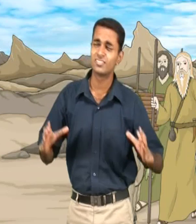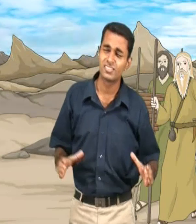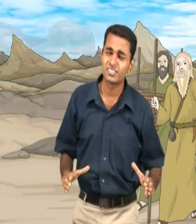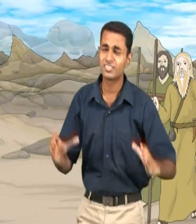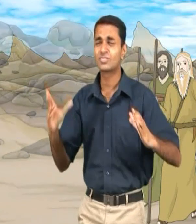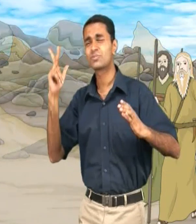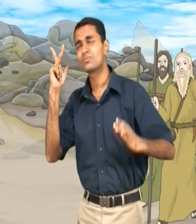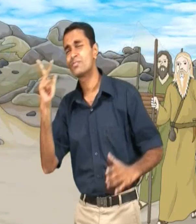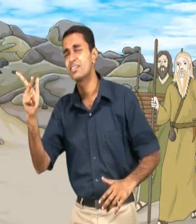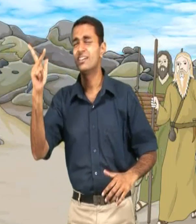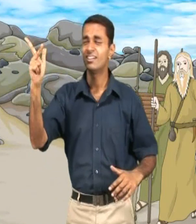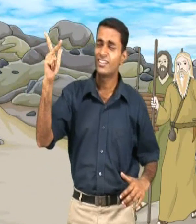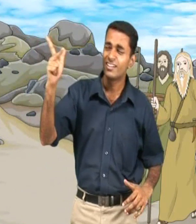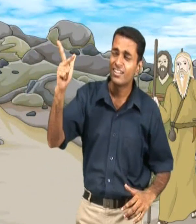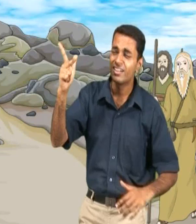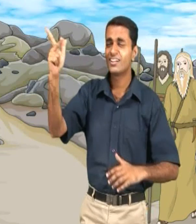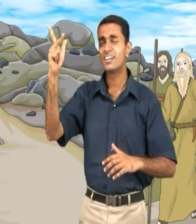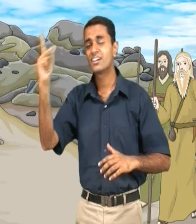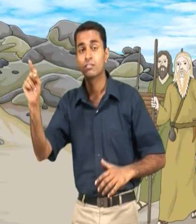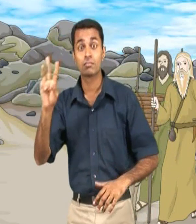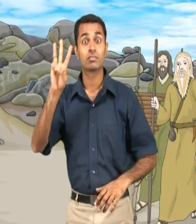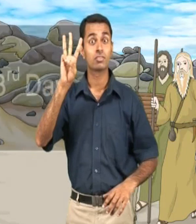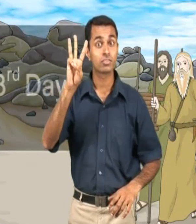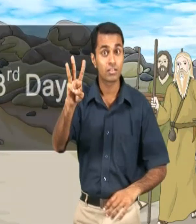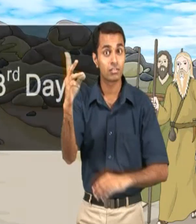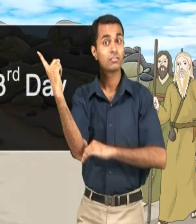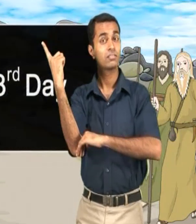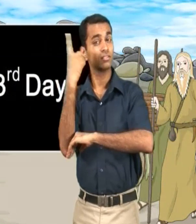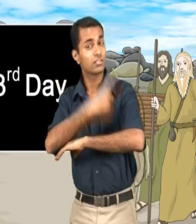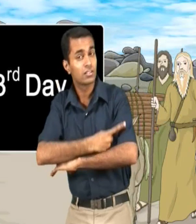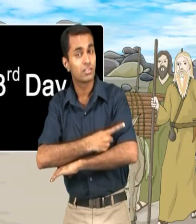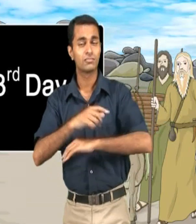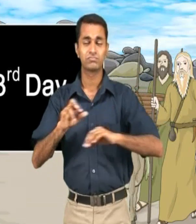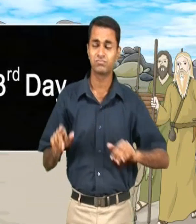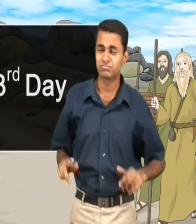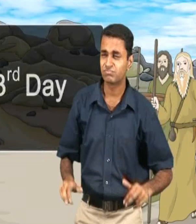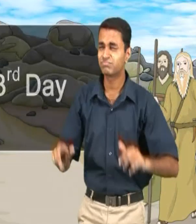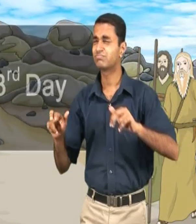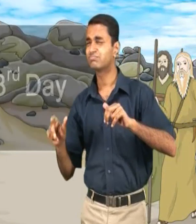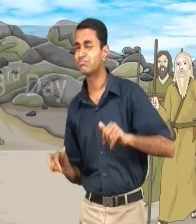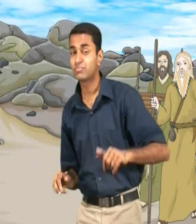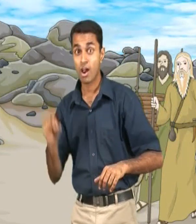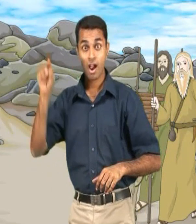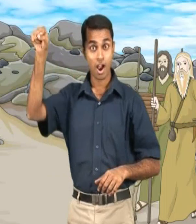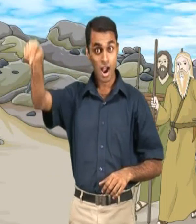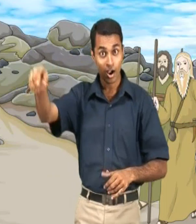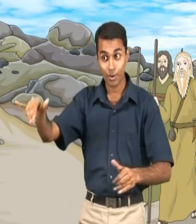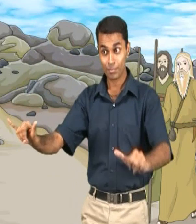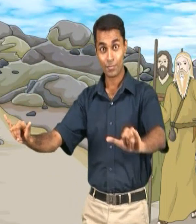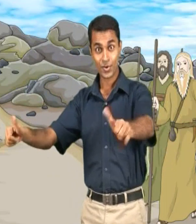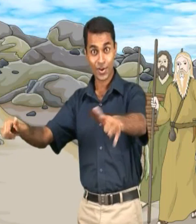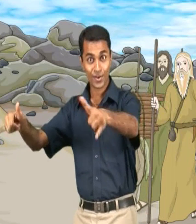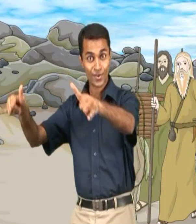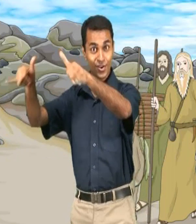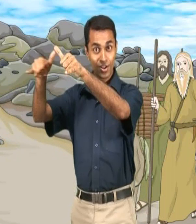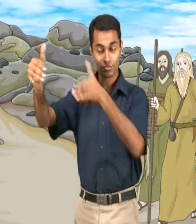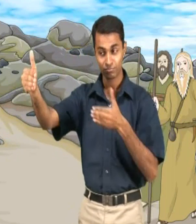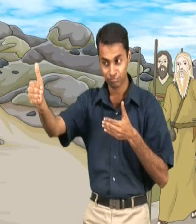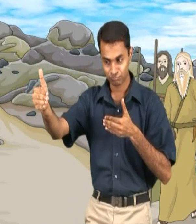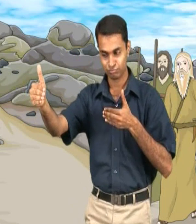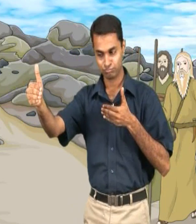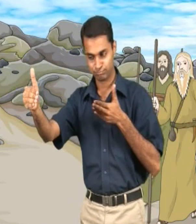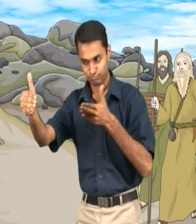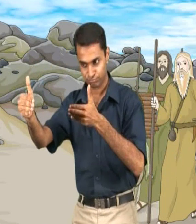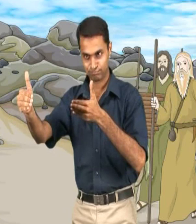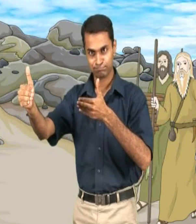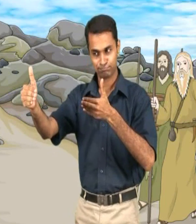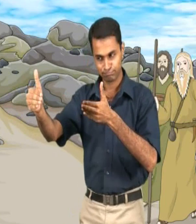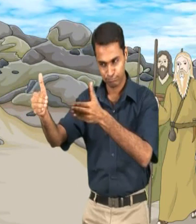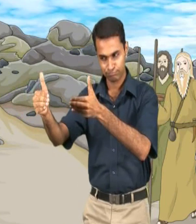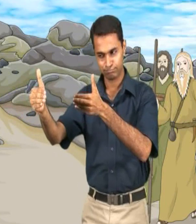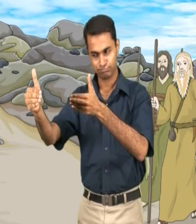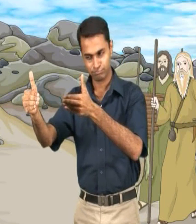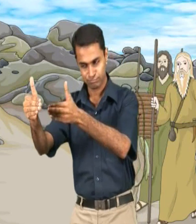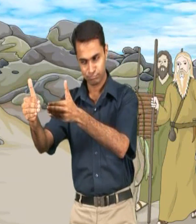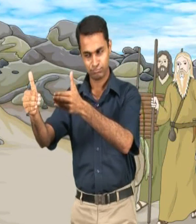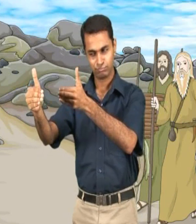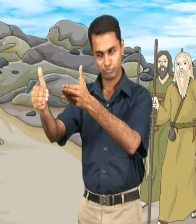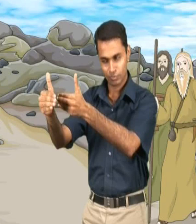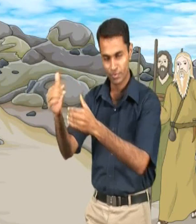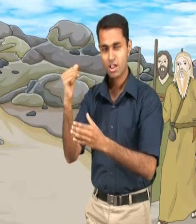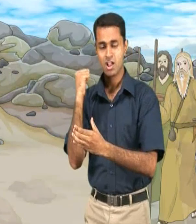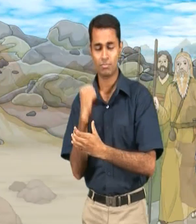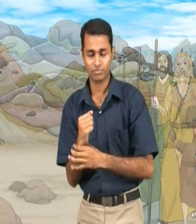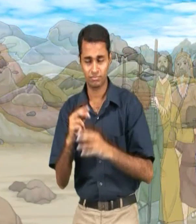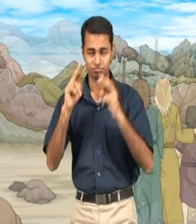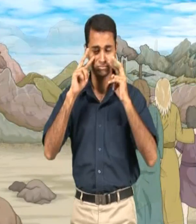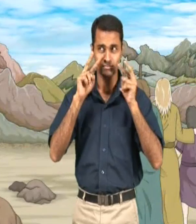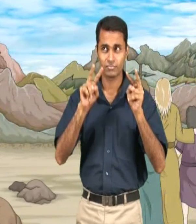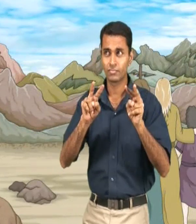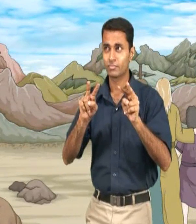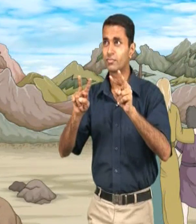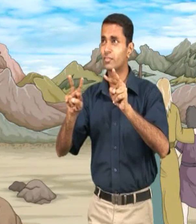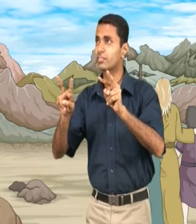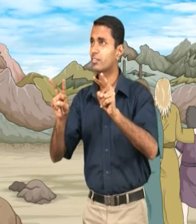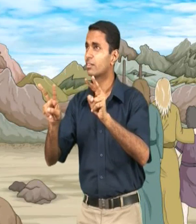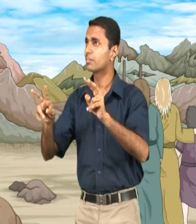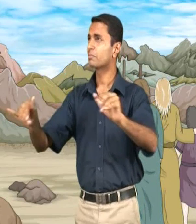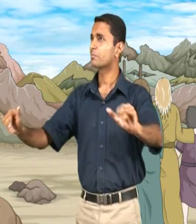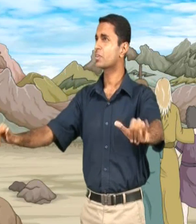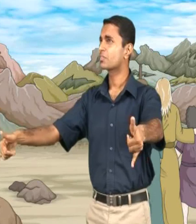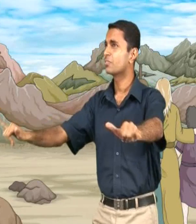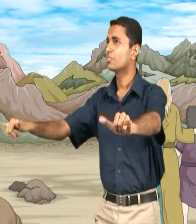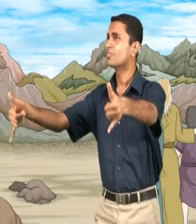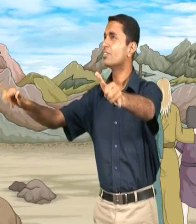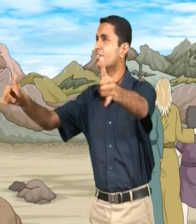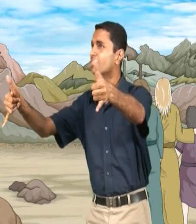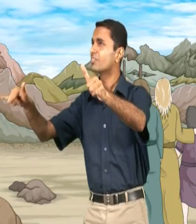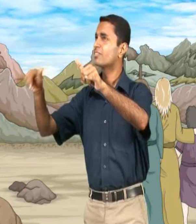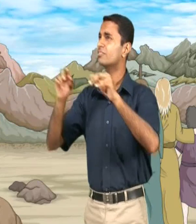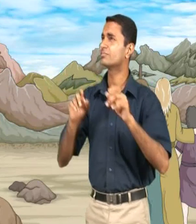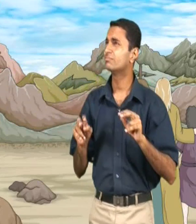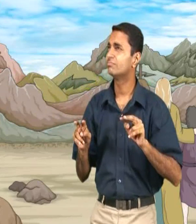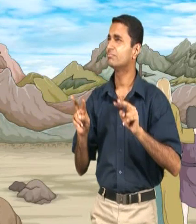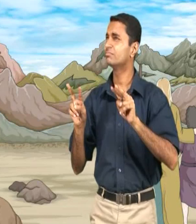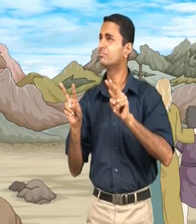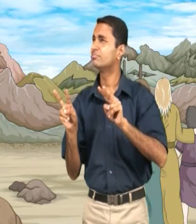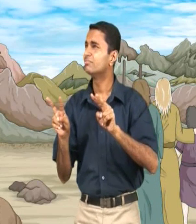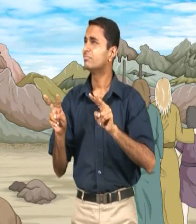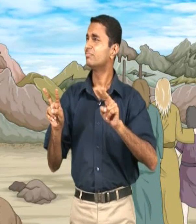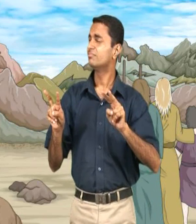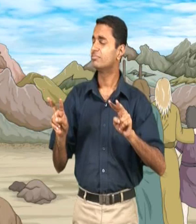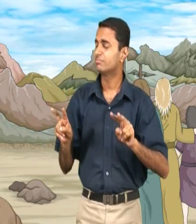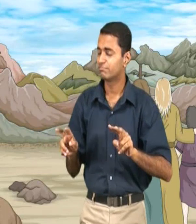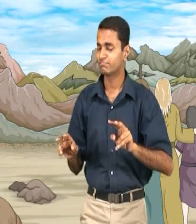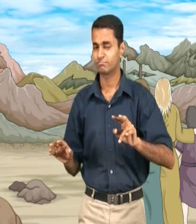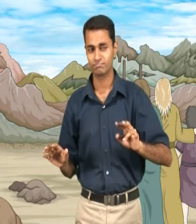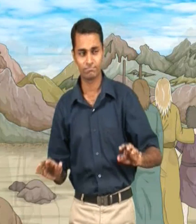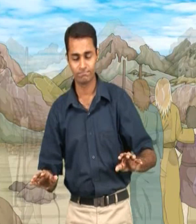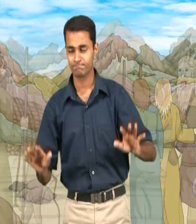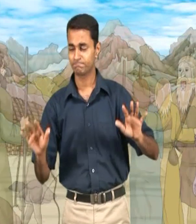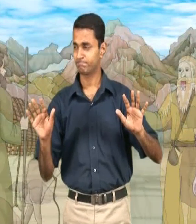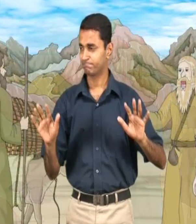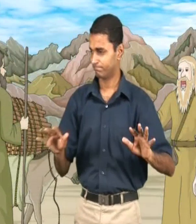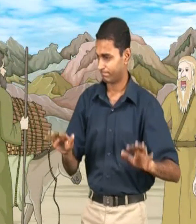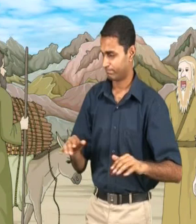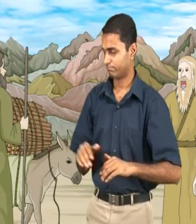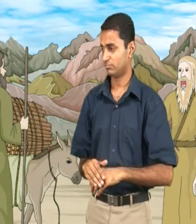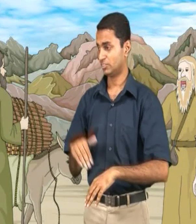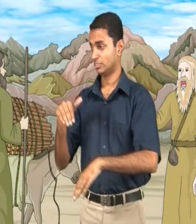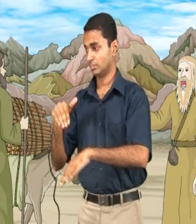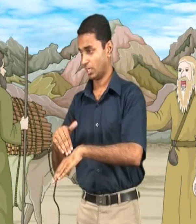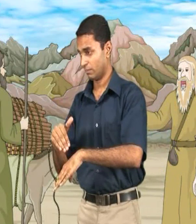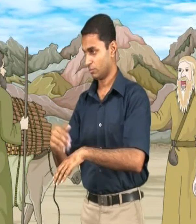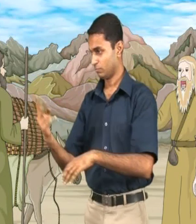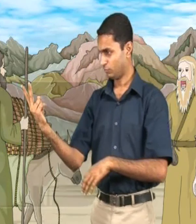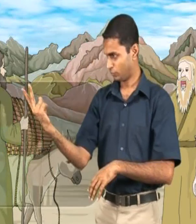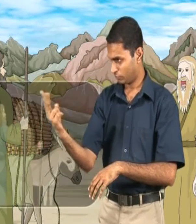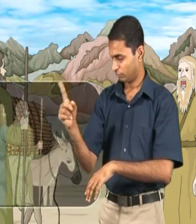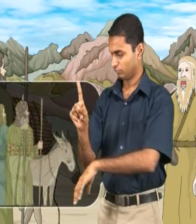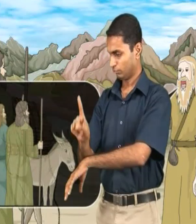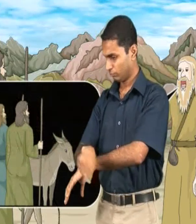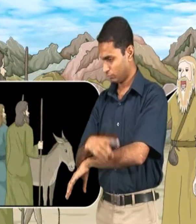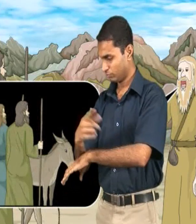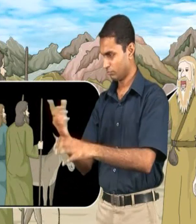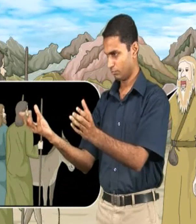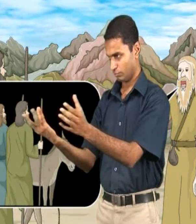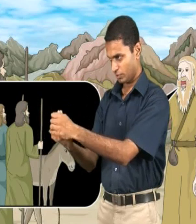On the third day Abraham looked up and saw the place in the distance.